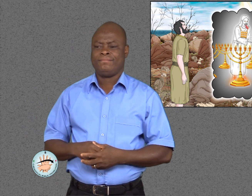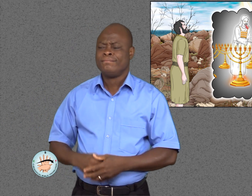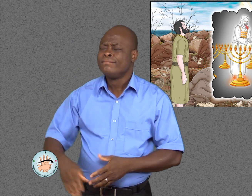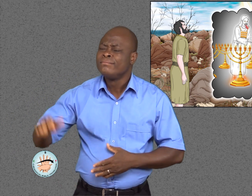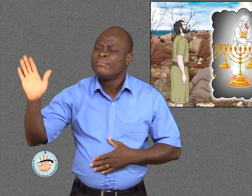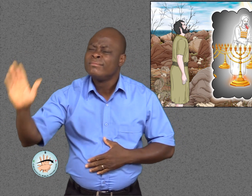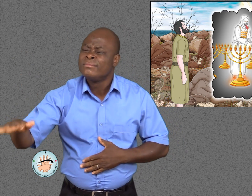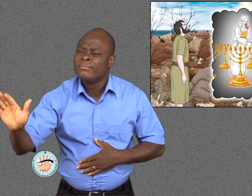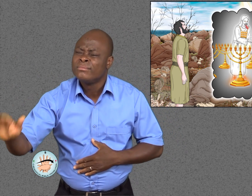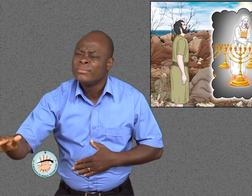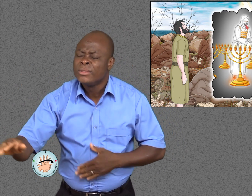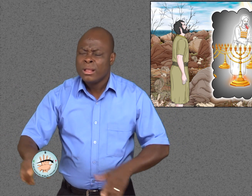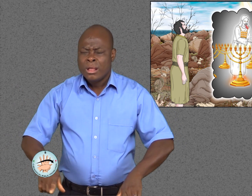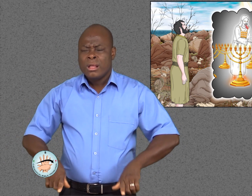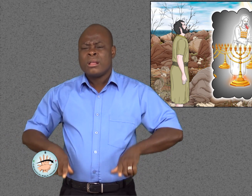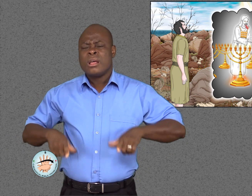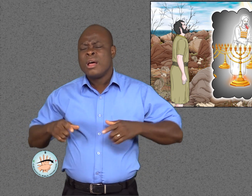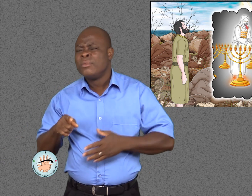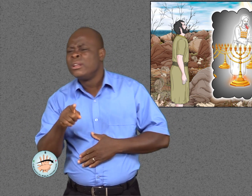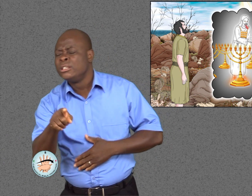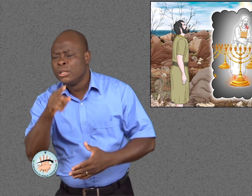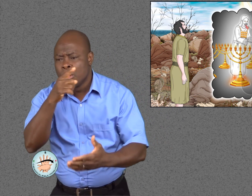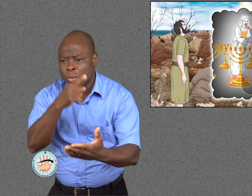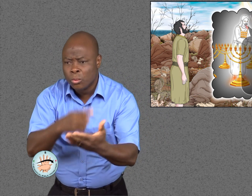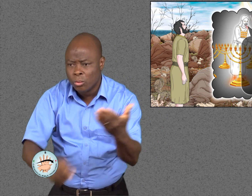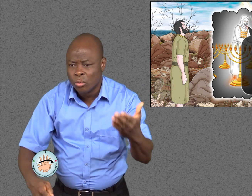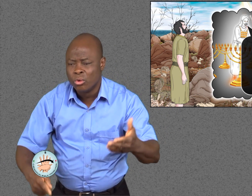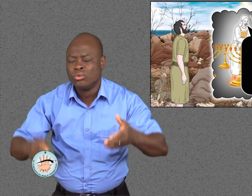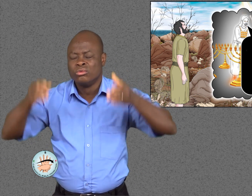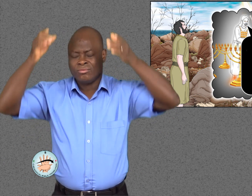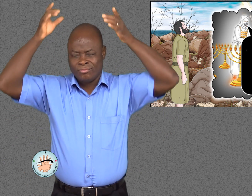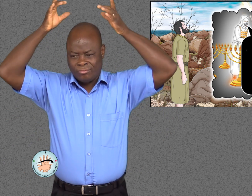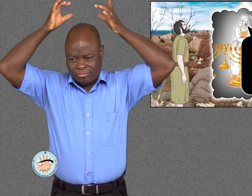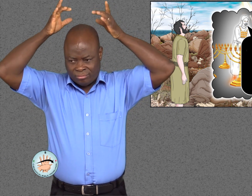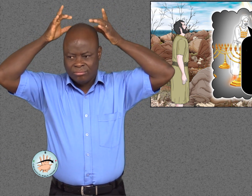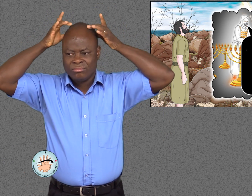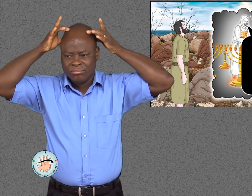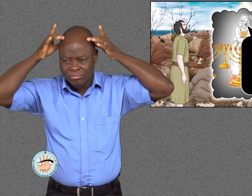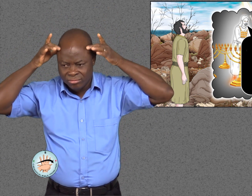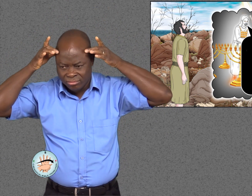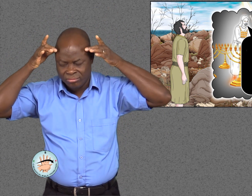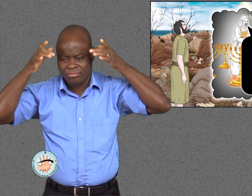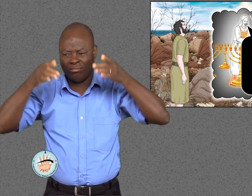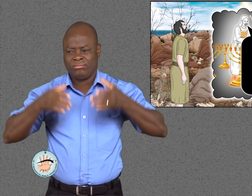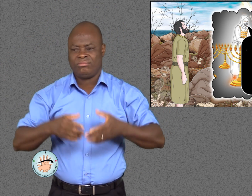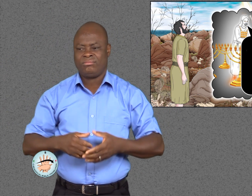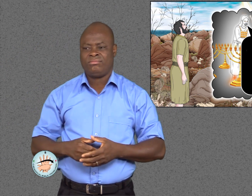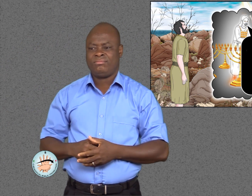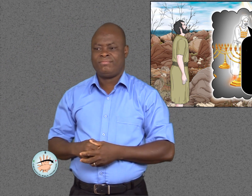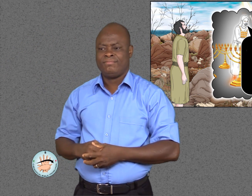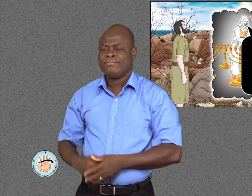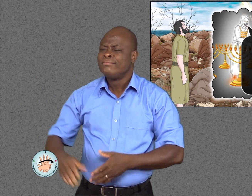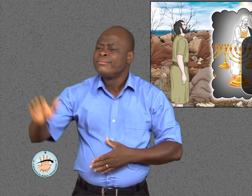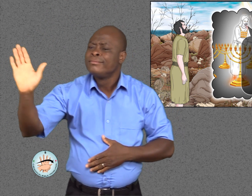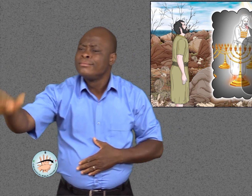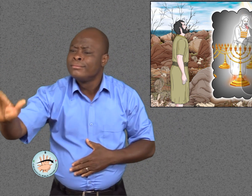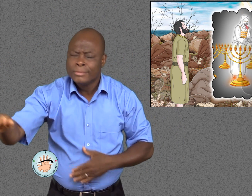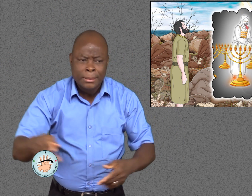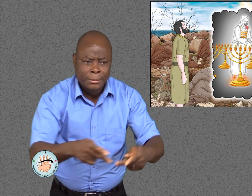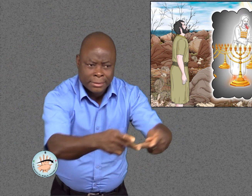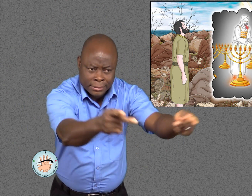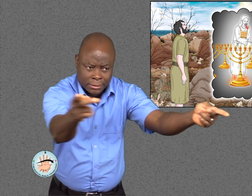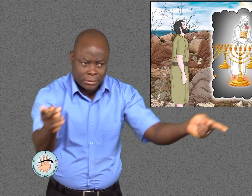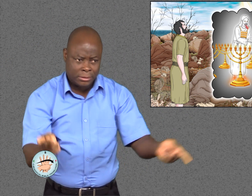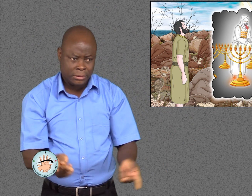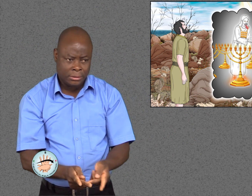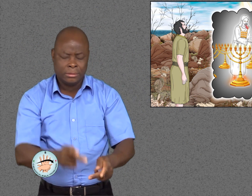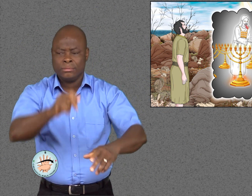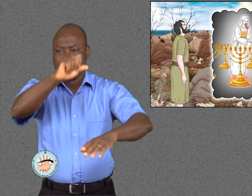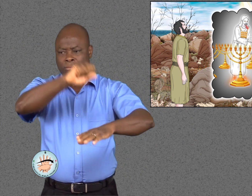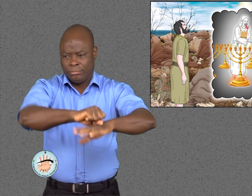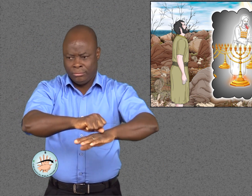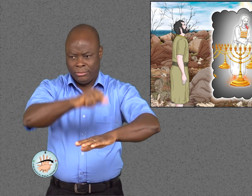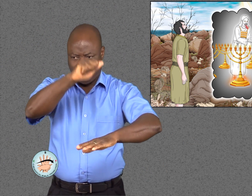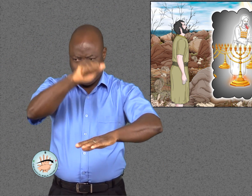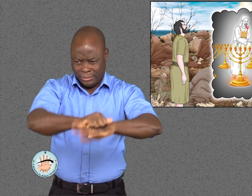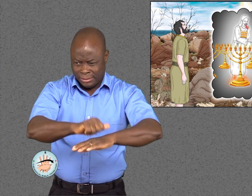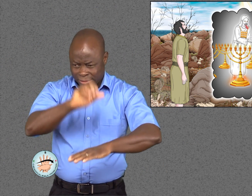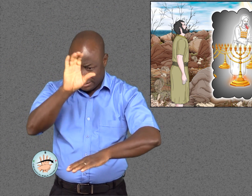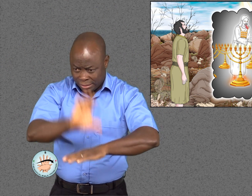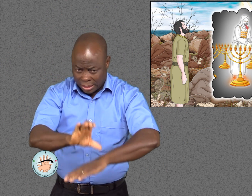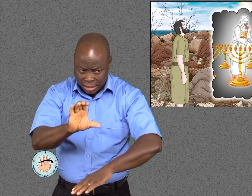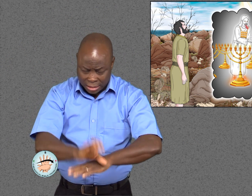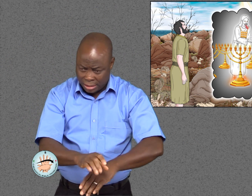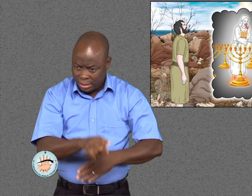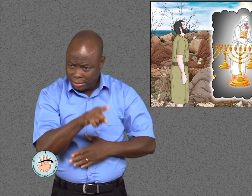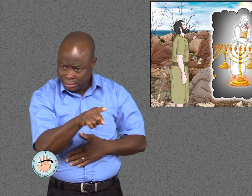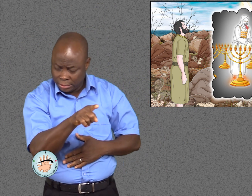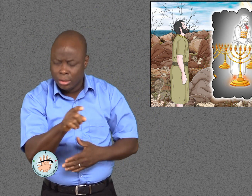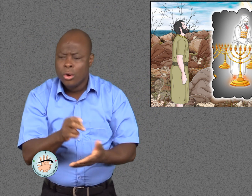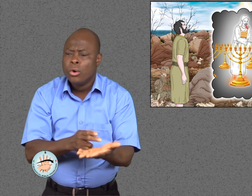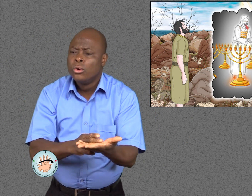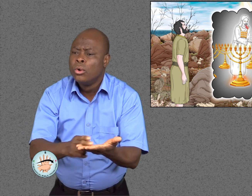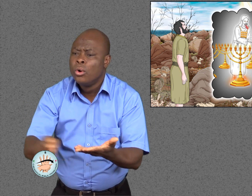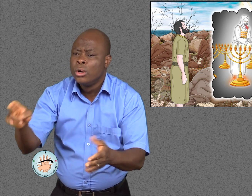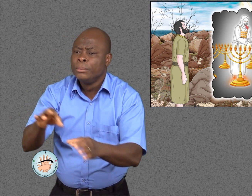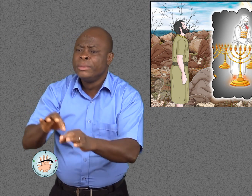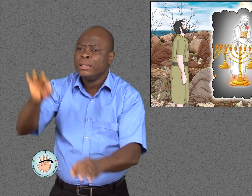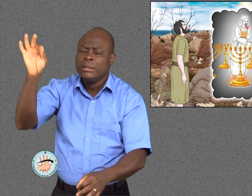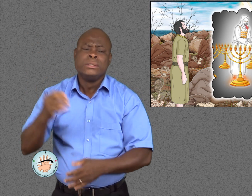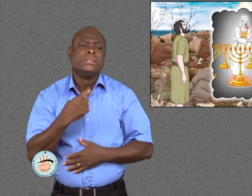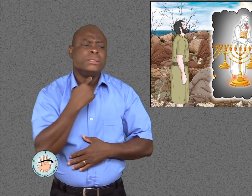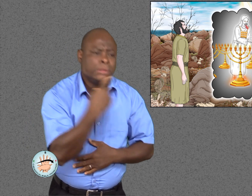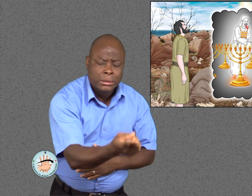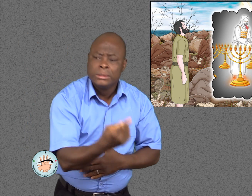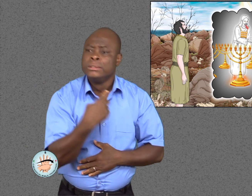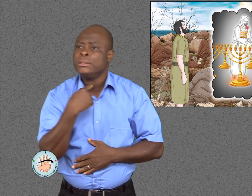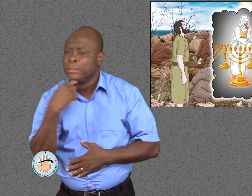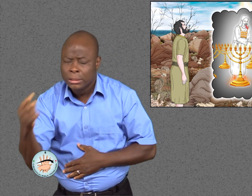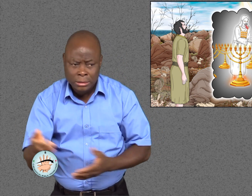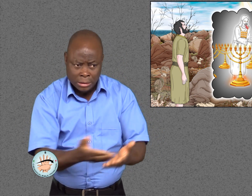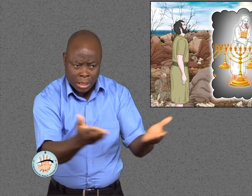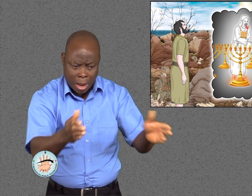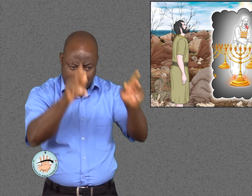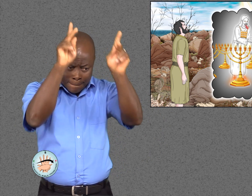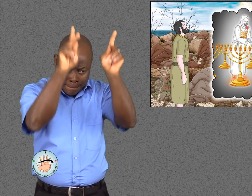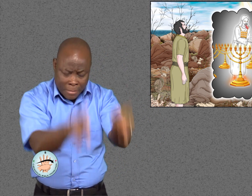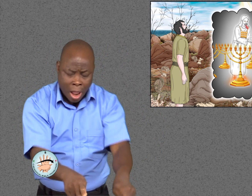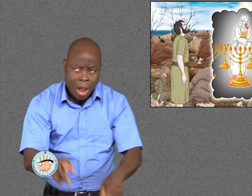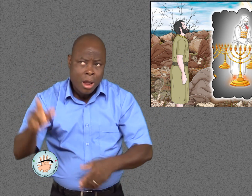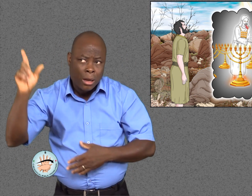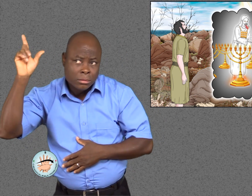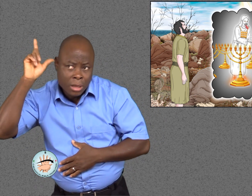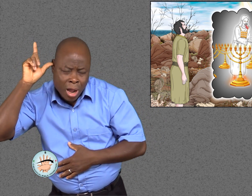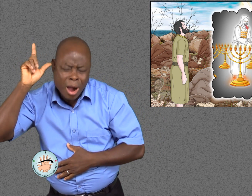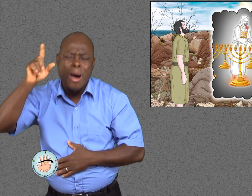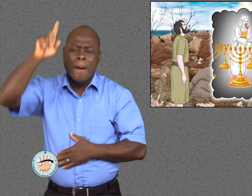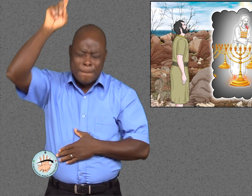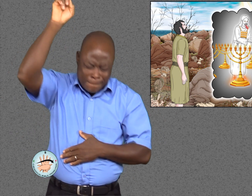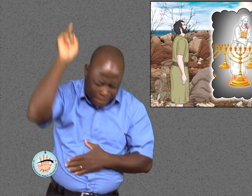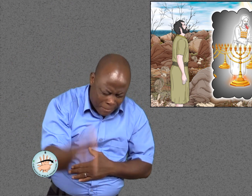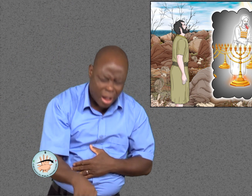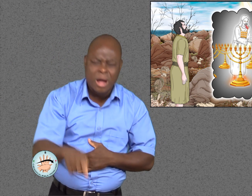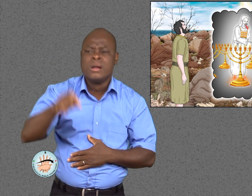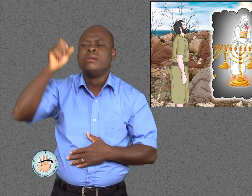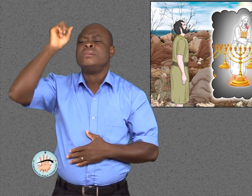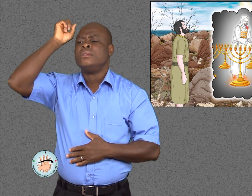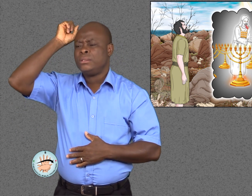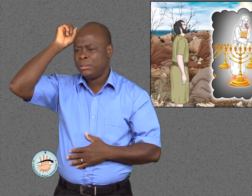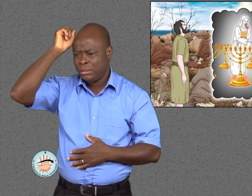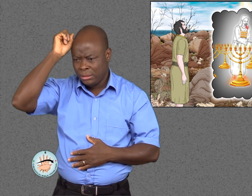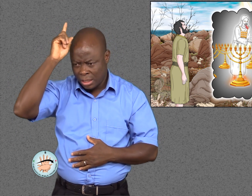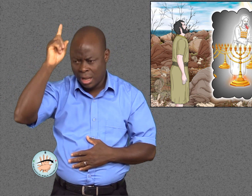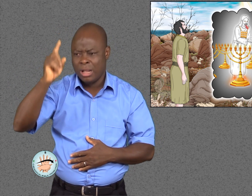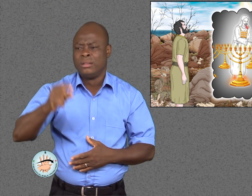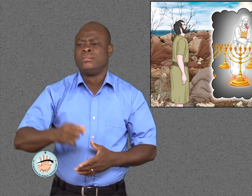Be faithful even unto death, and I will give you the crown of life.